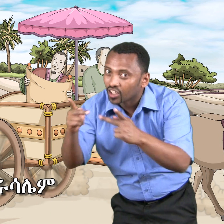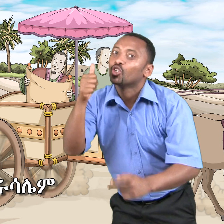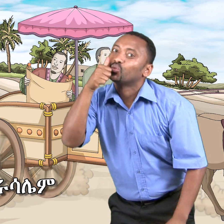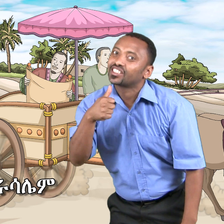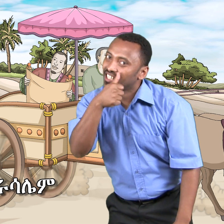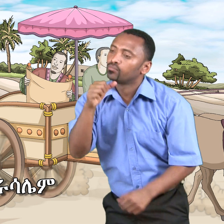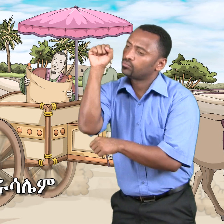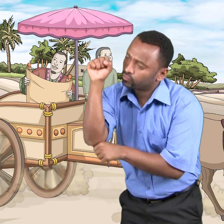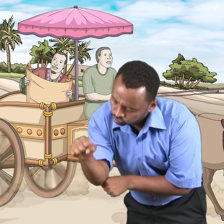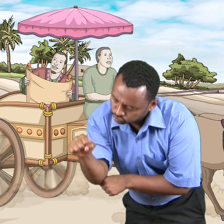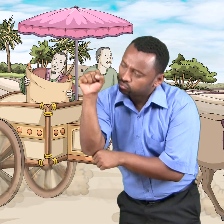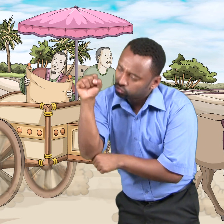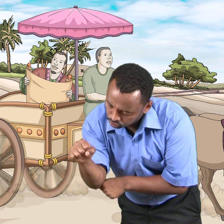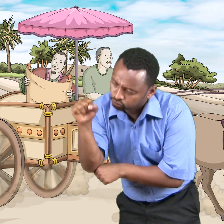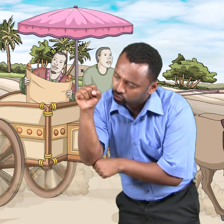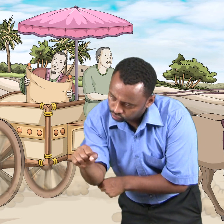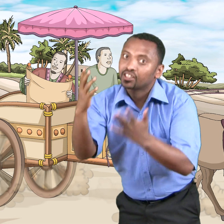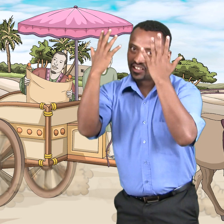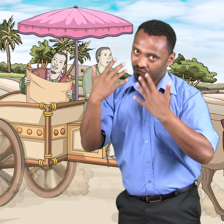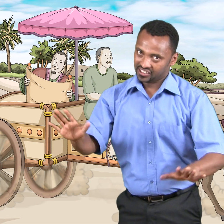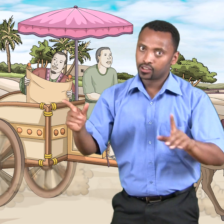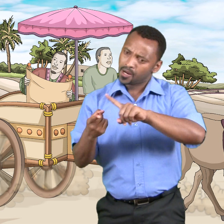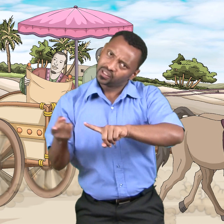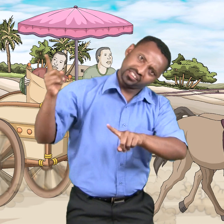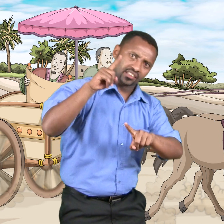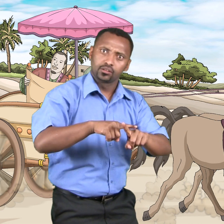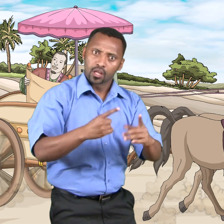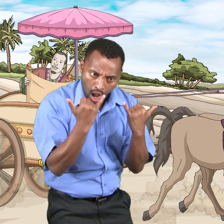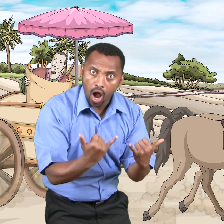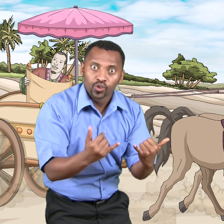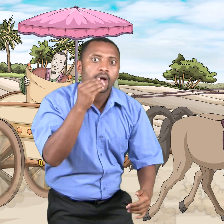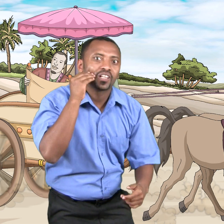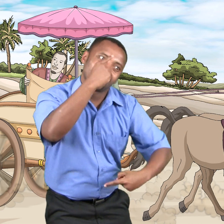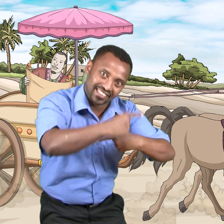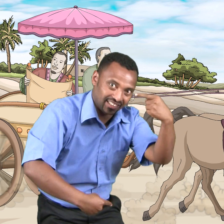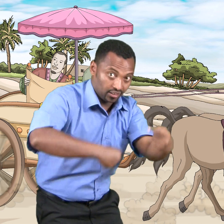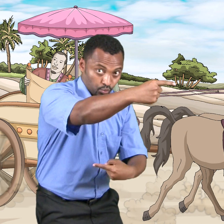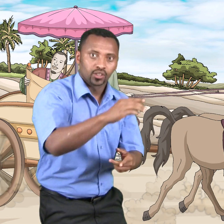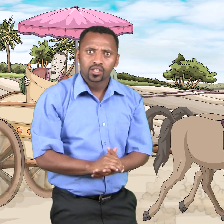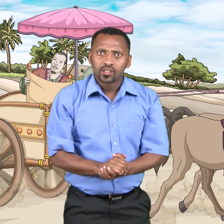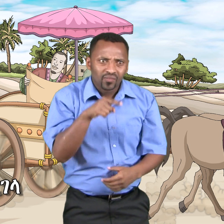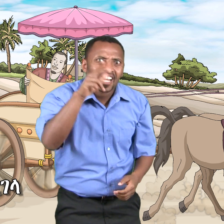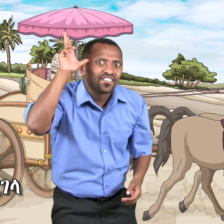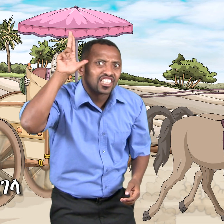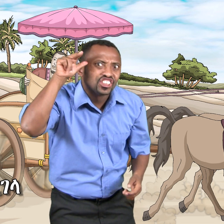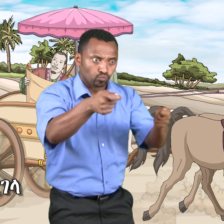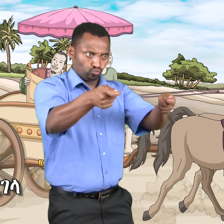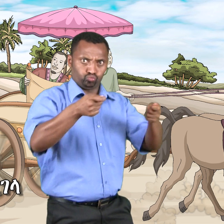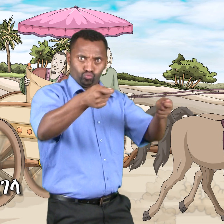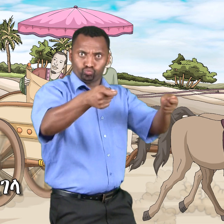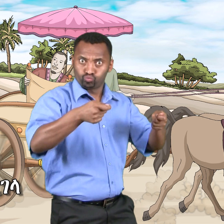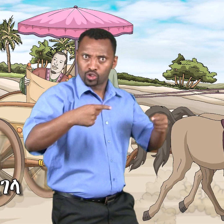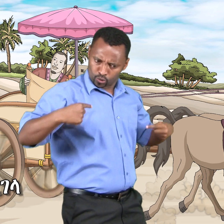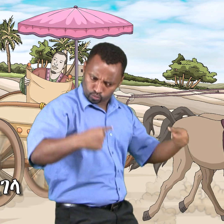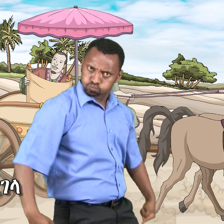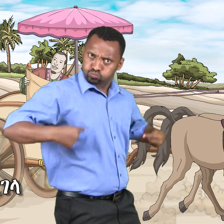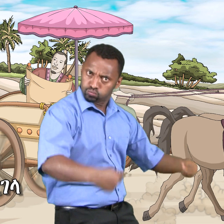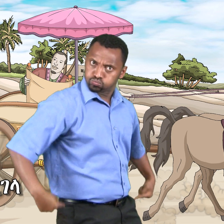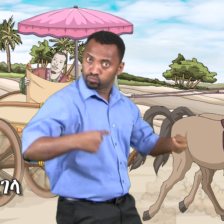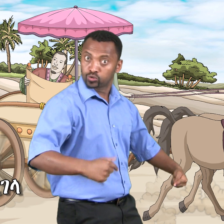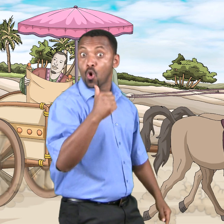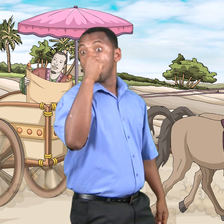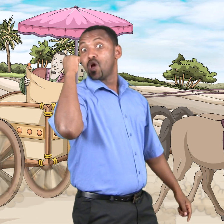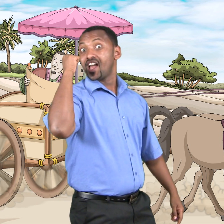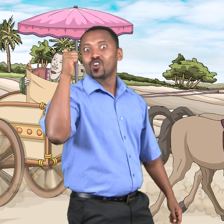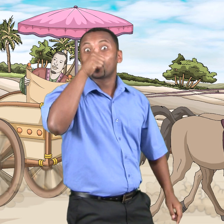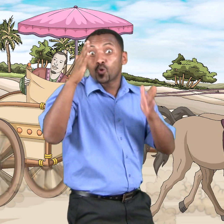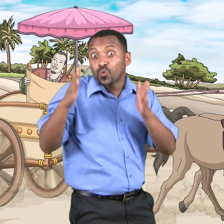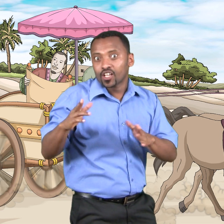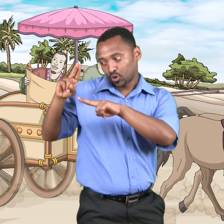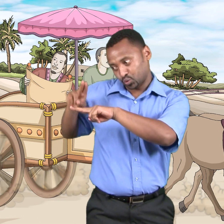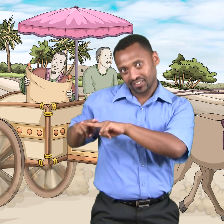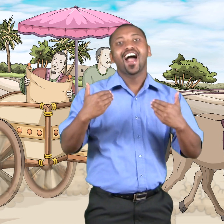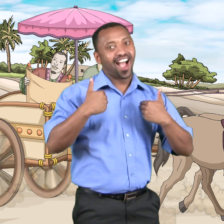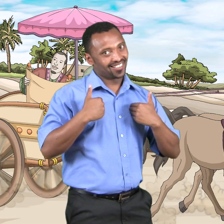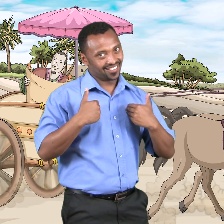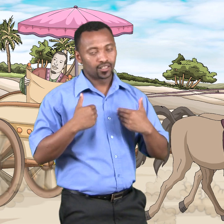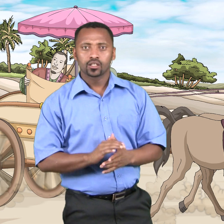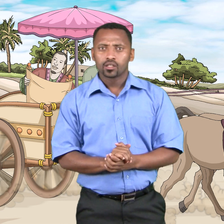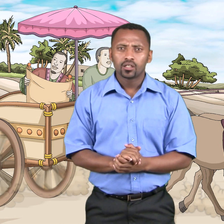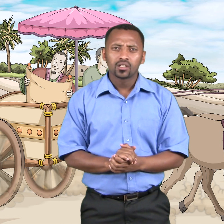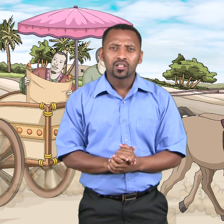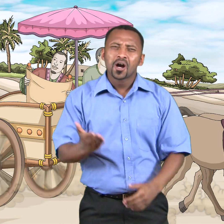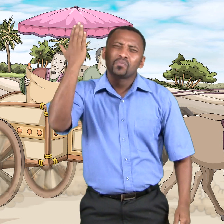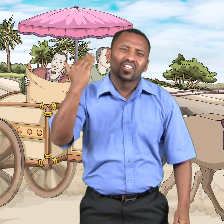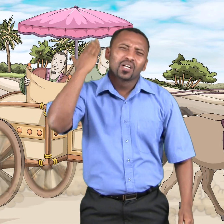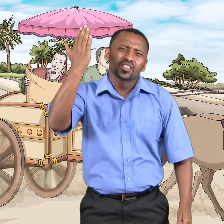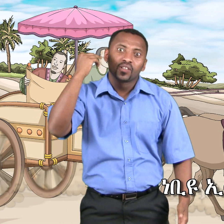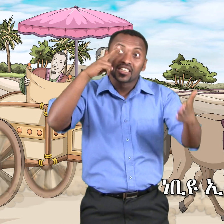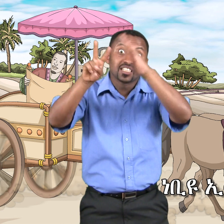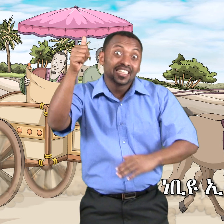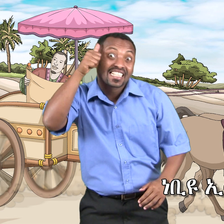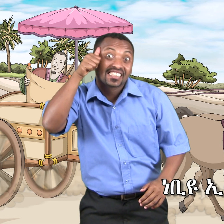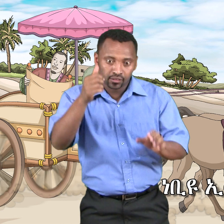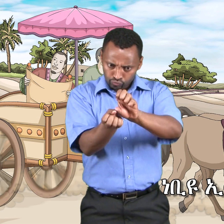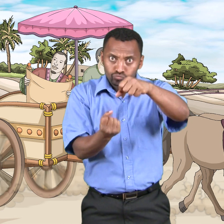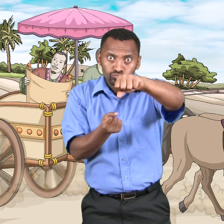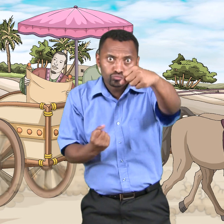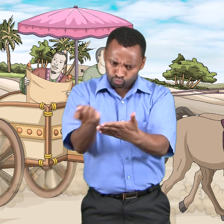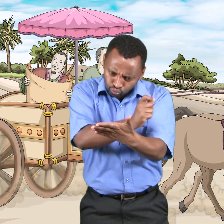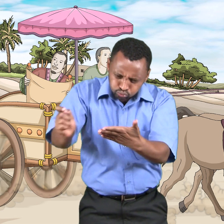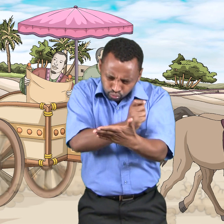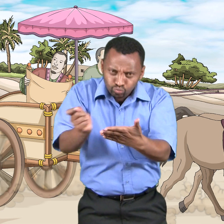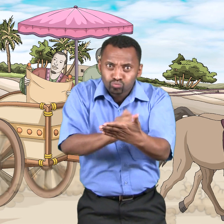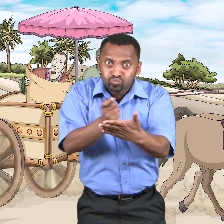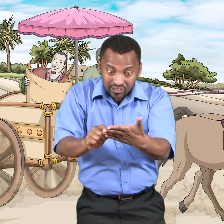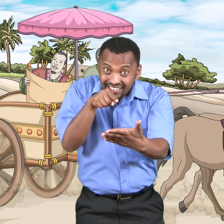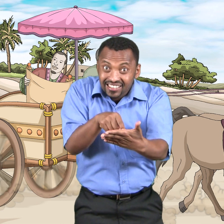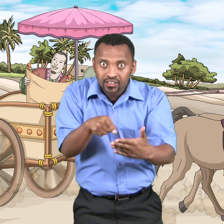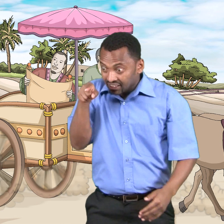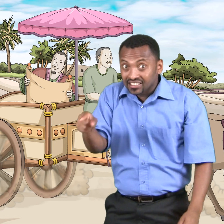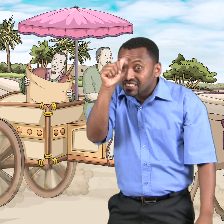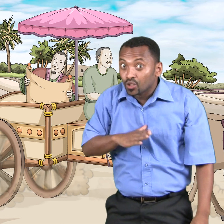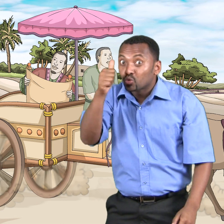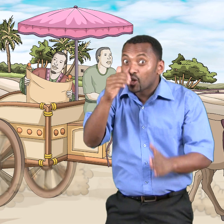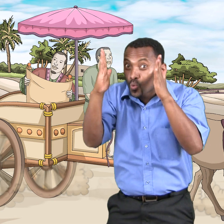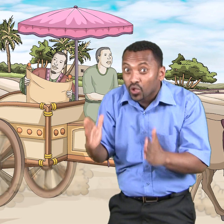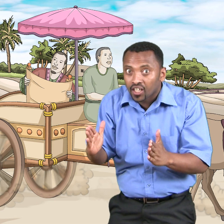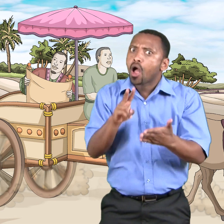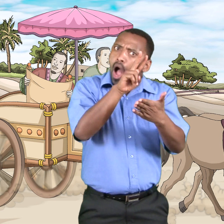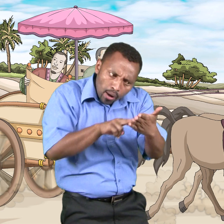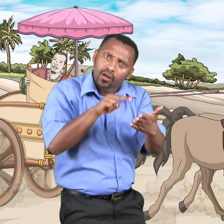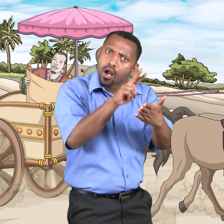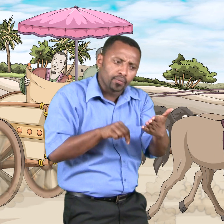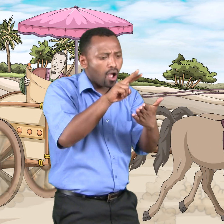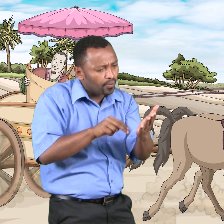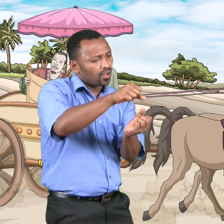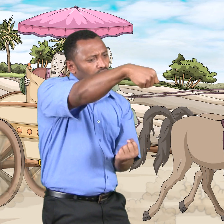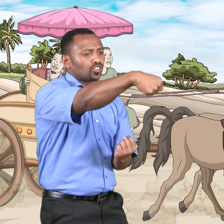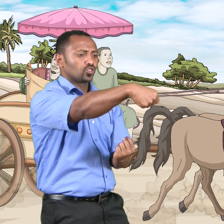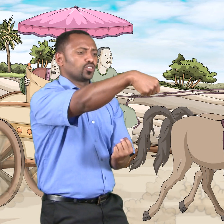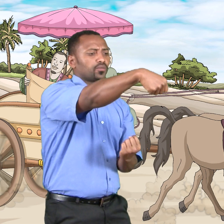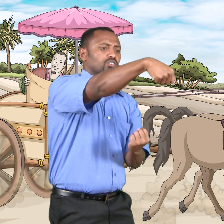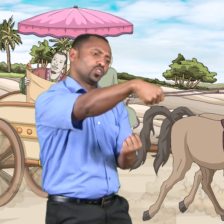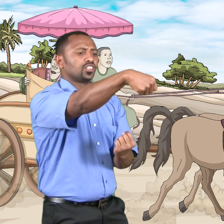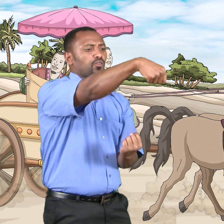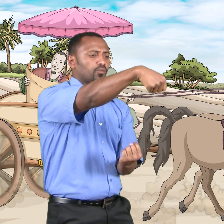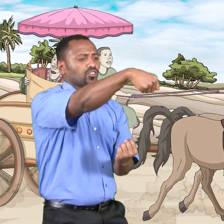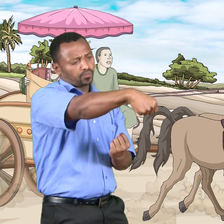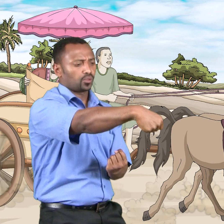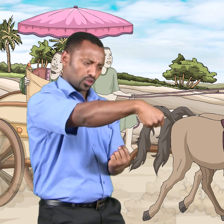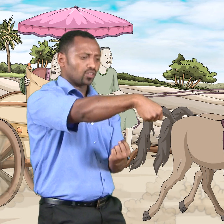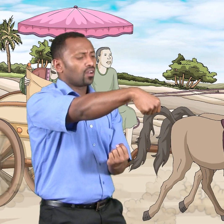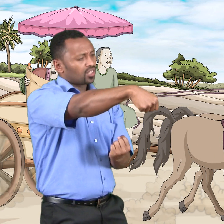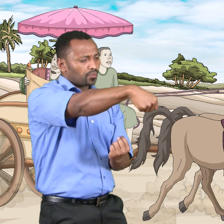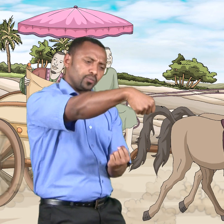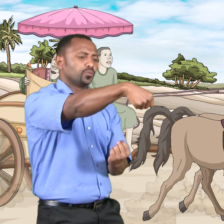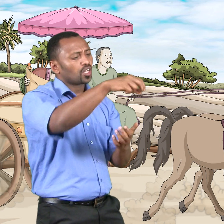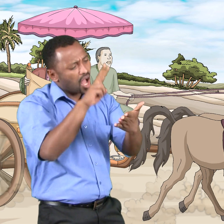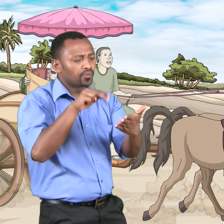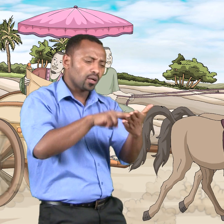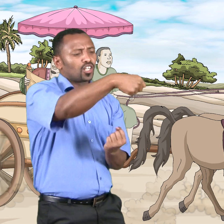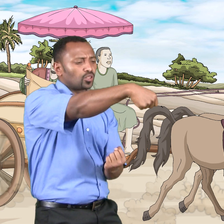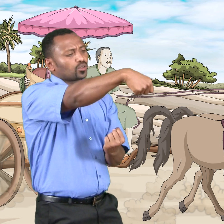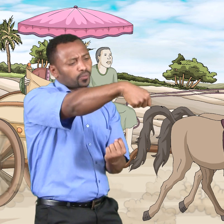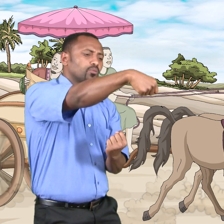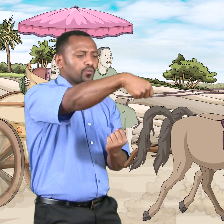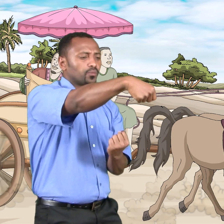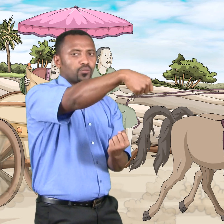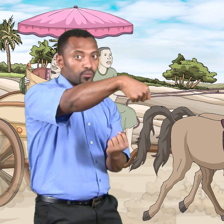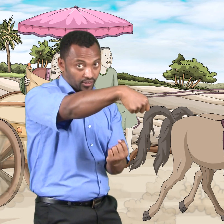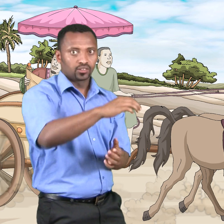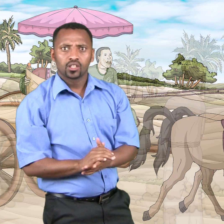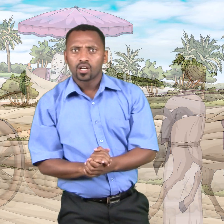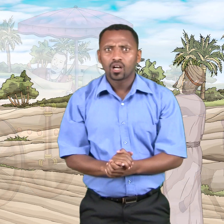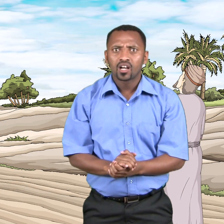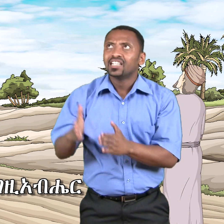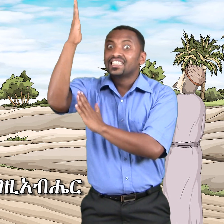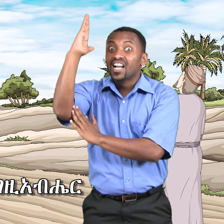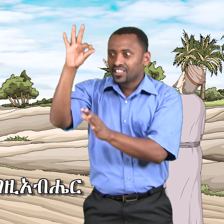He had gone to Jerusalem to worship, and on his return was sitting in his chariot reading Isaiah the prophet.